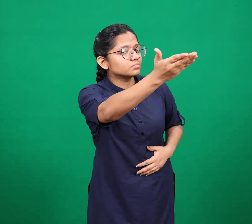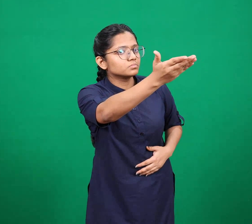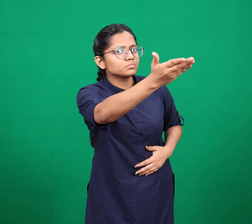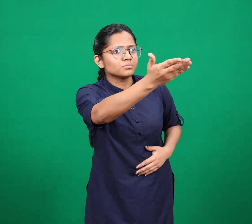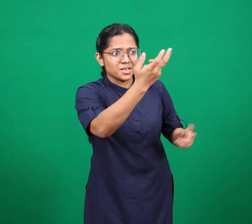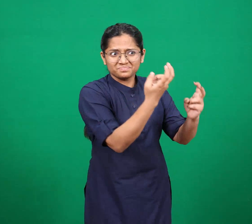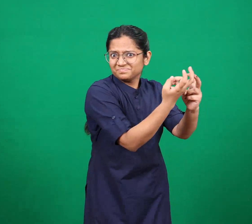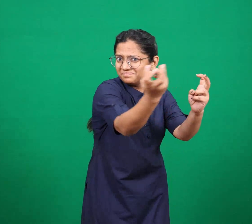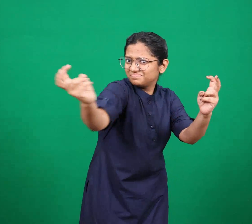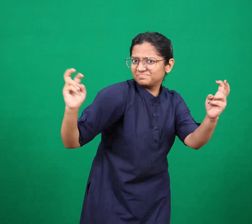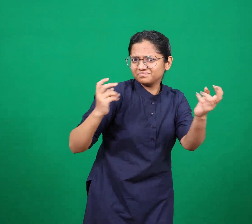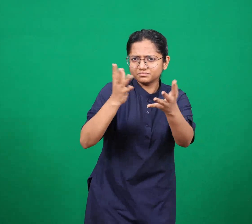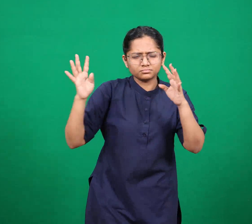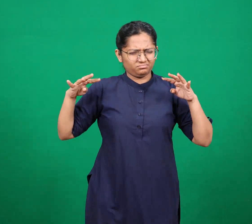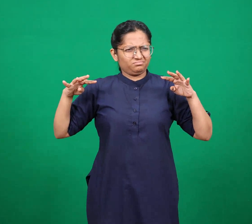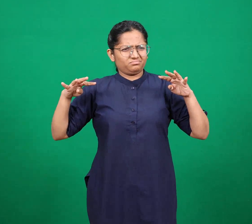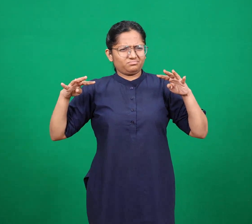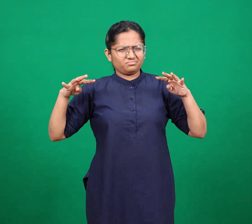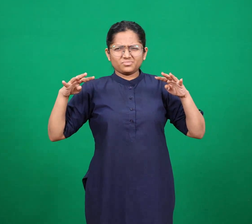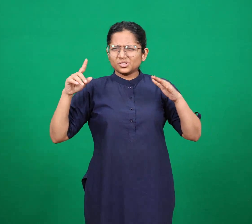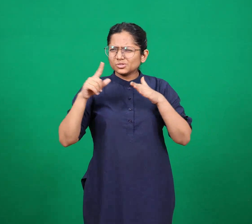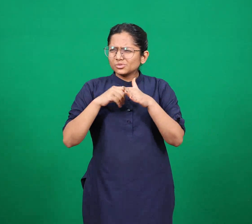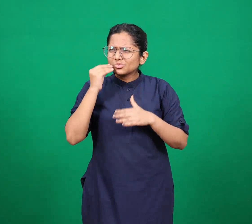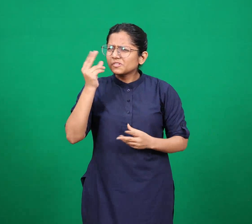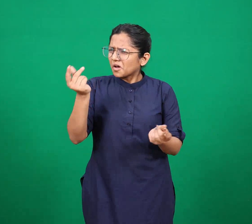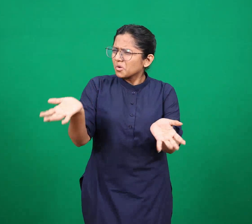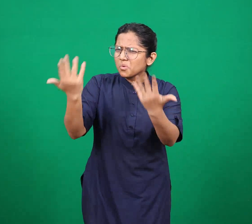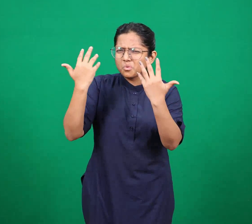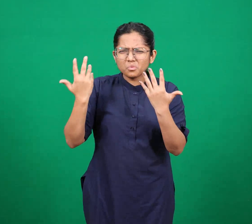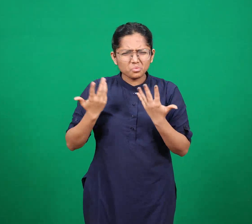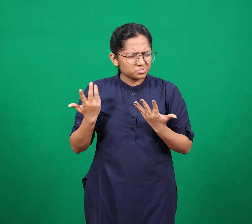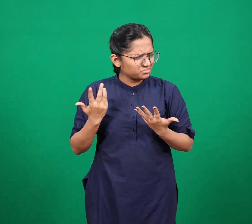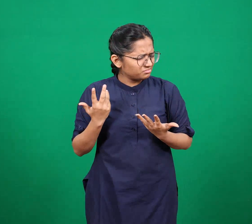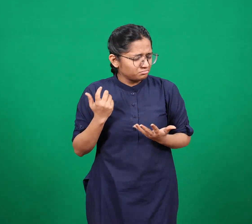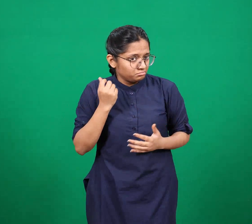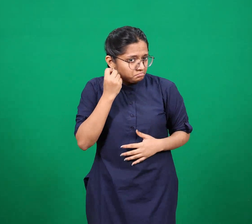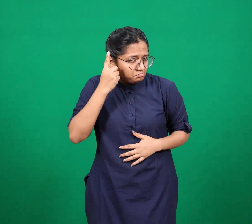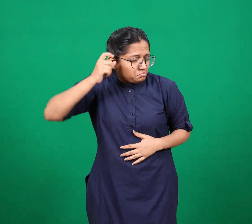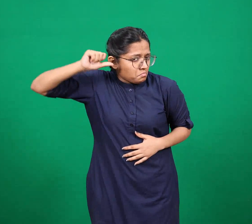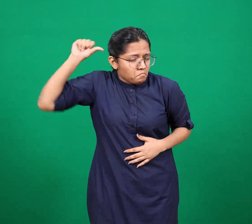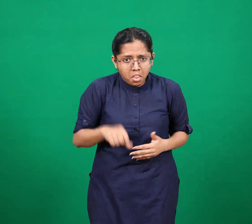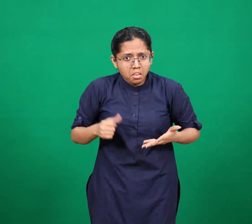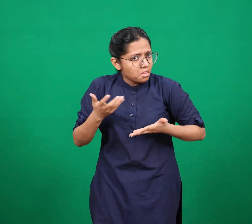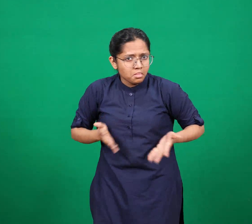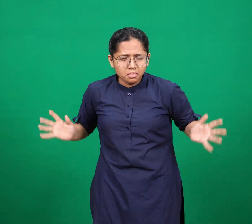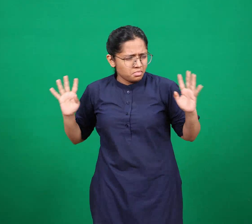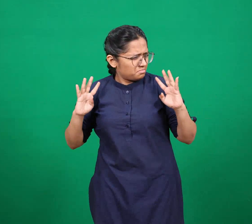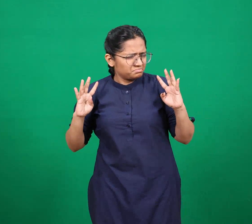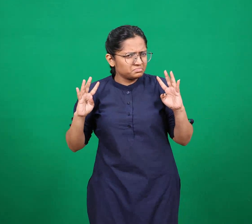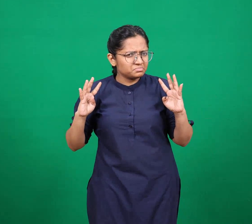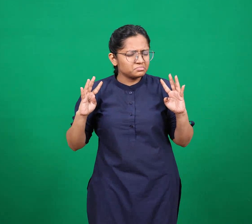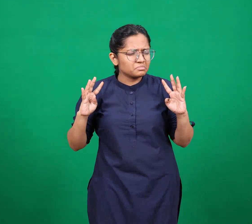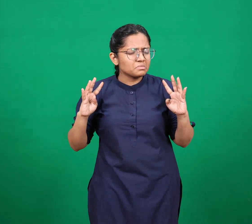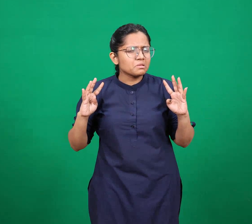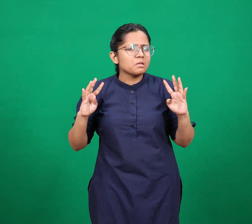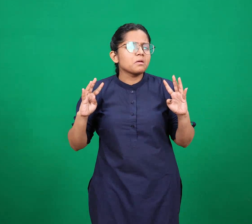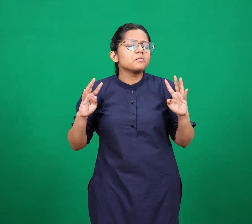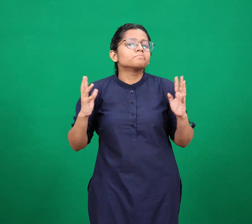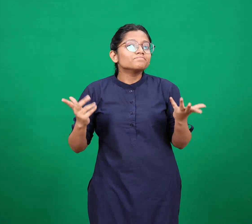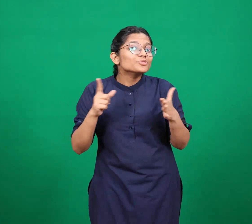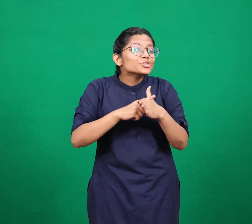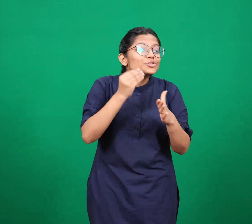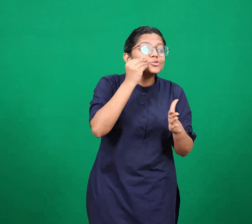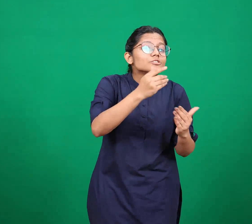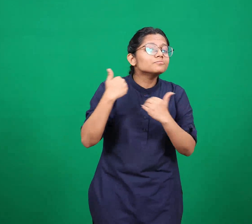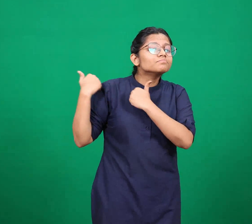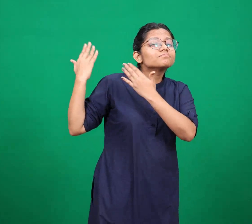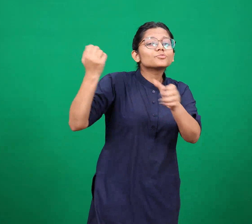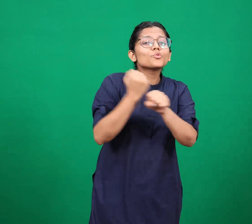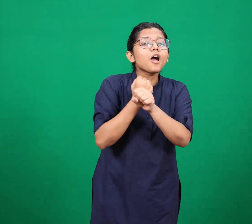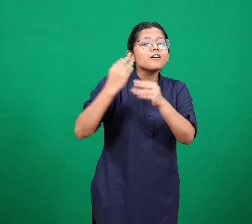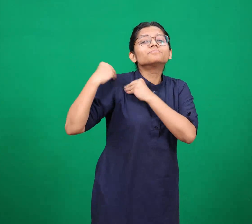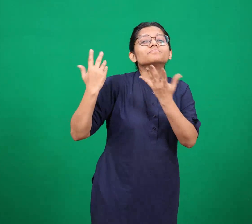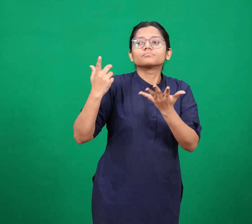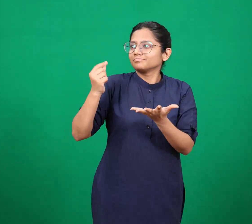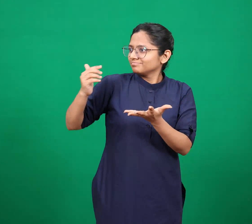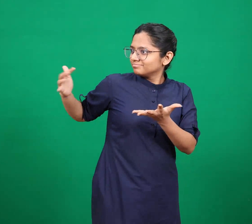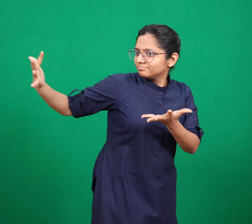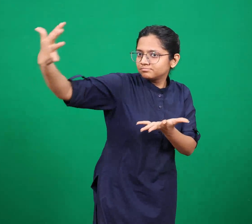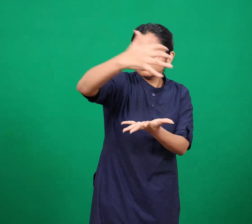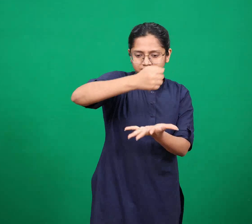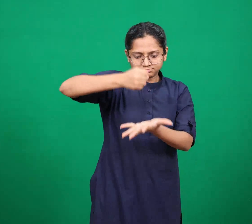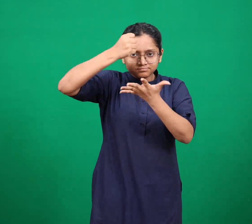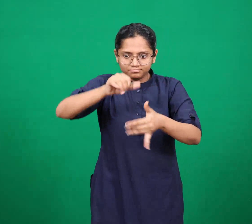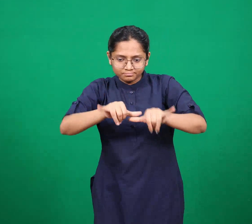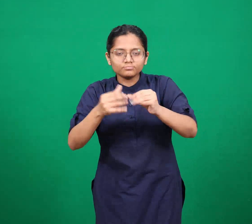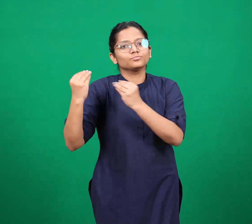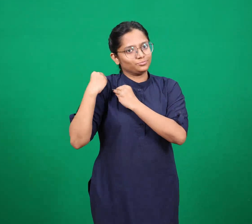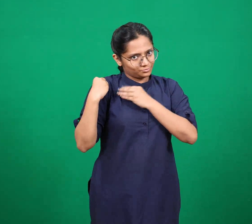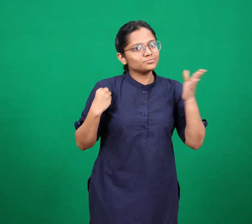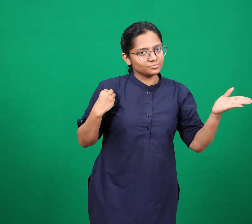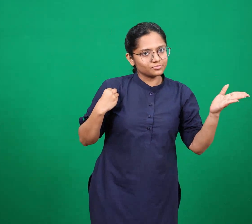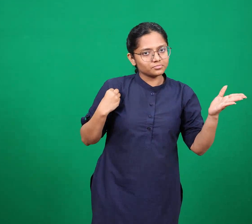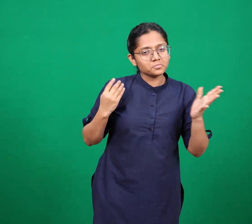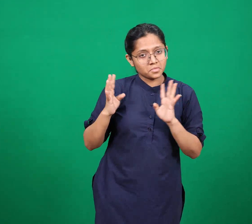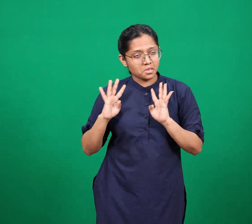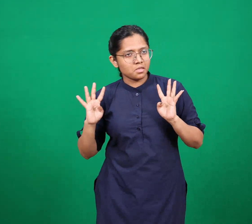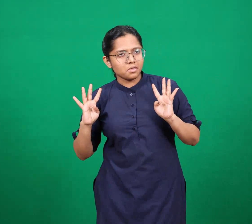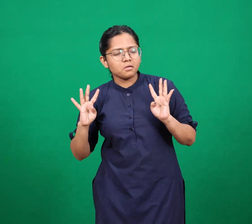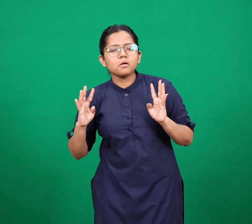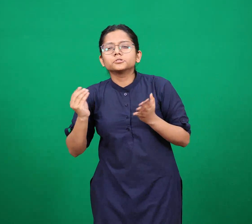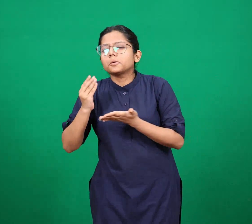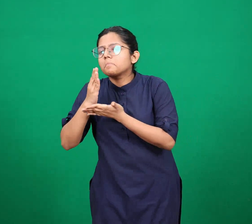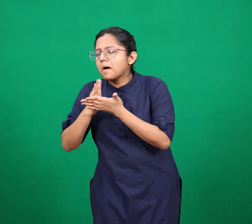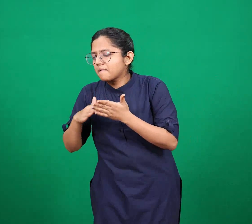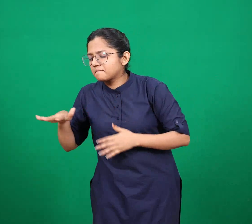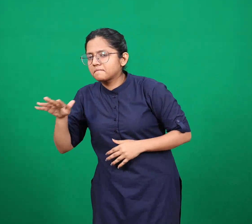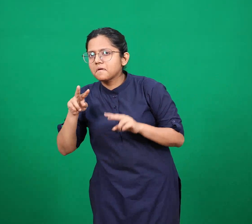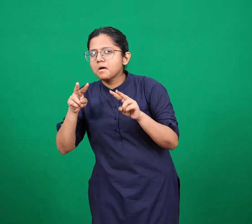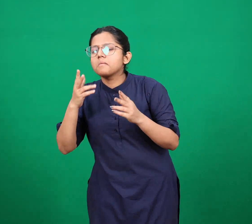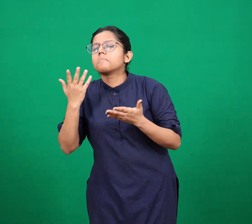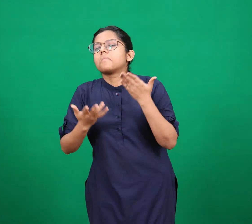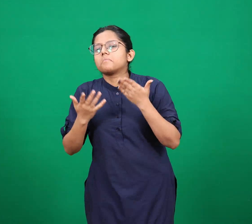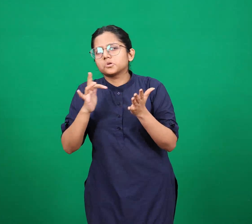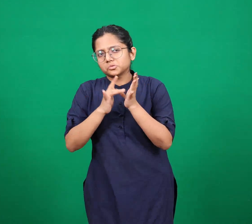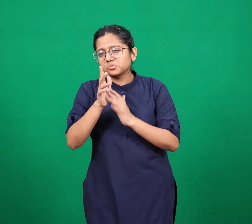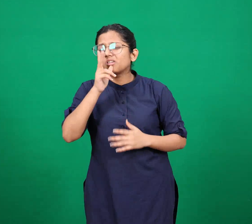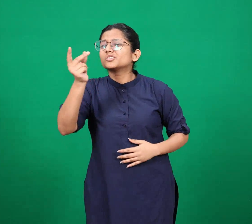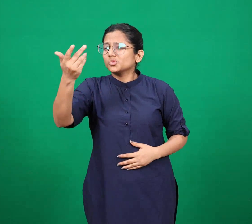But no one at the table knew why Jesus had said this to him.